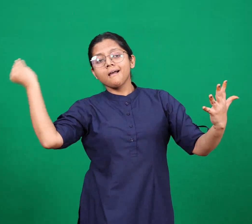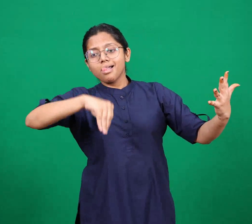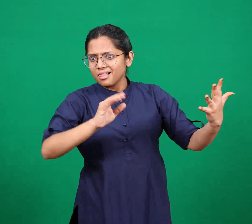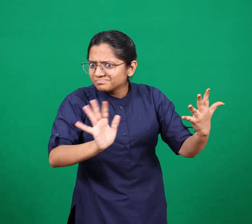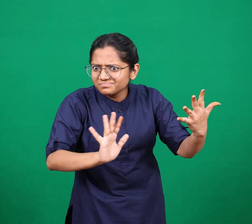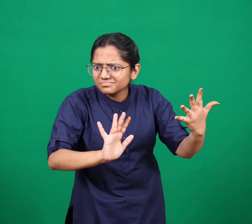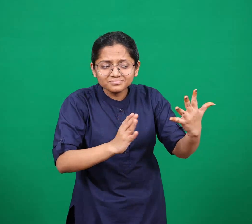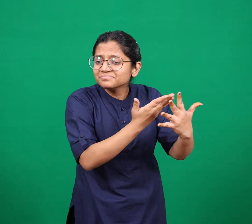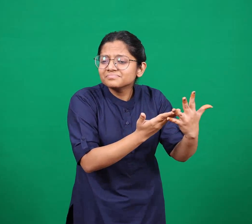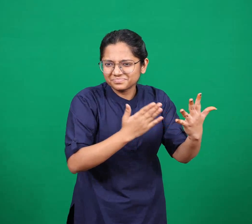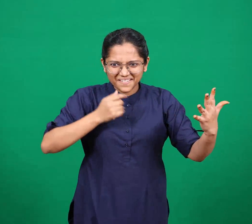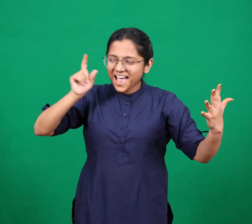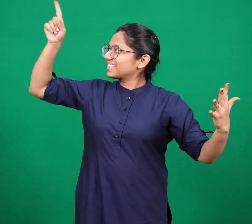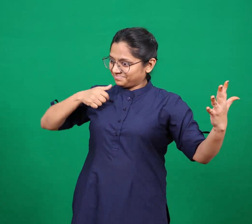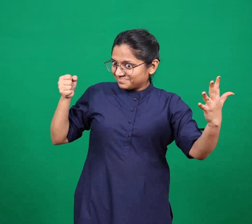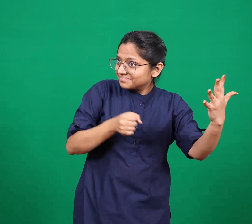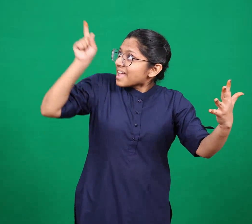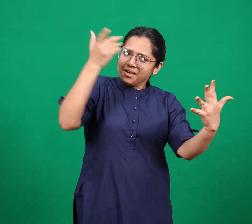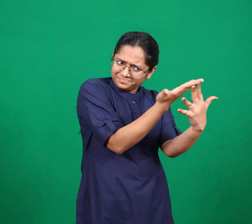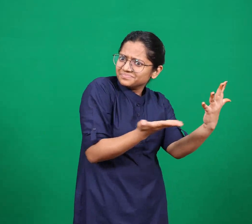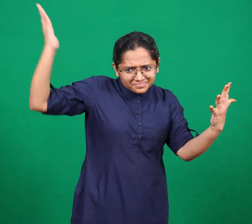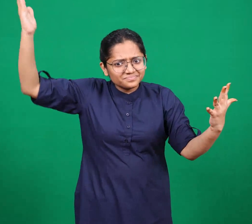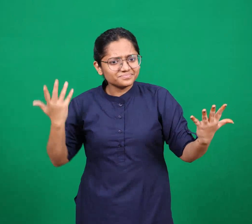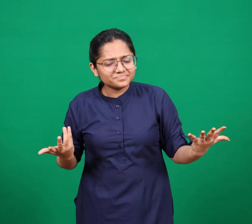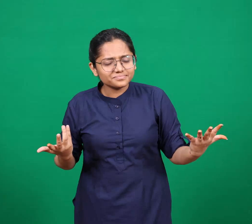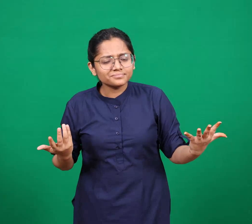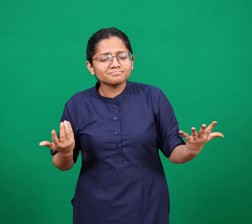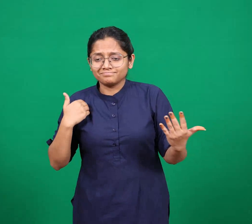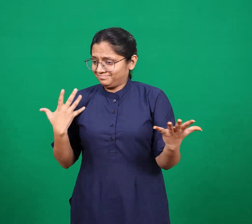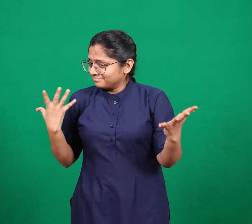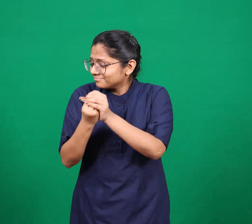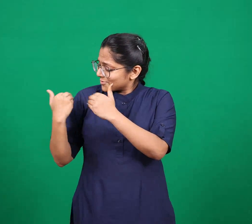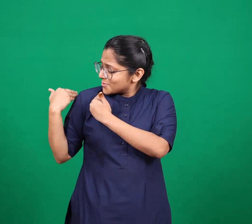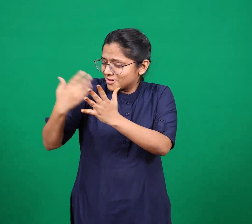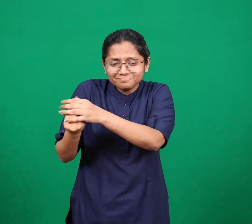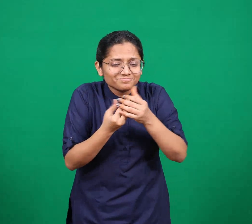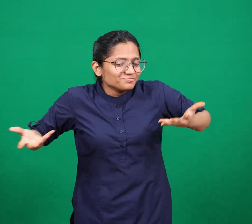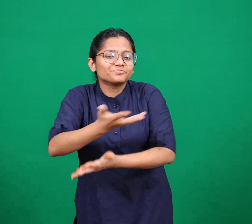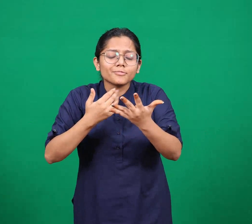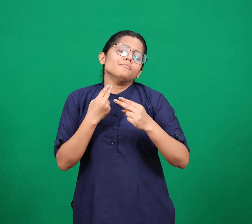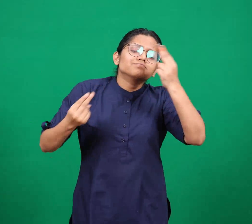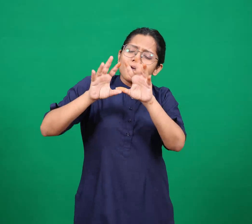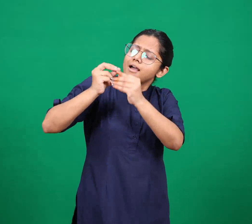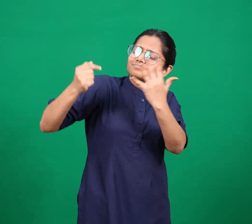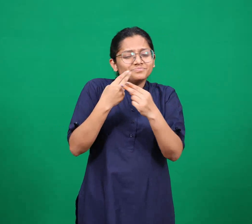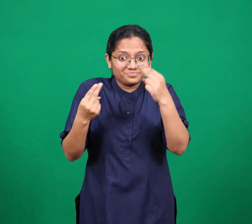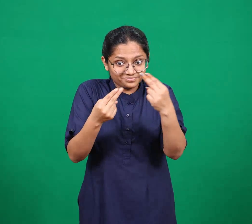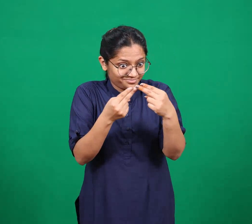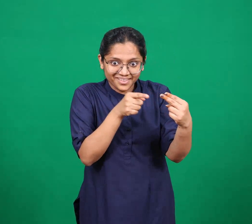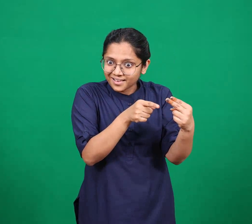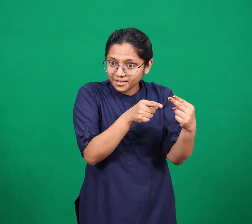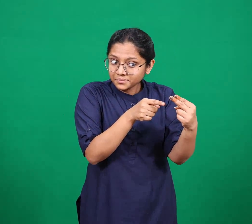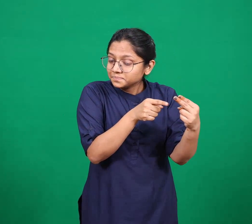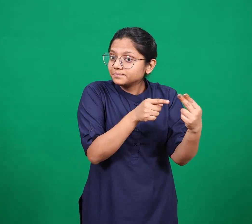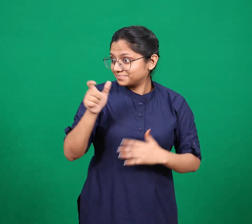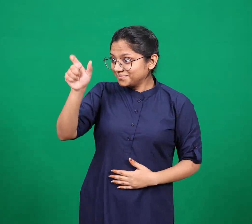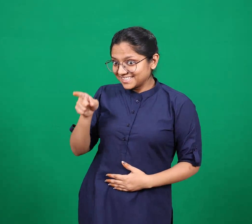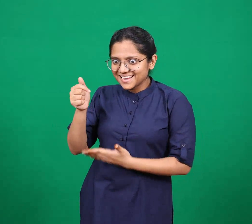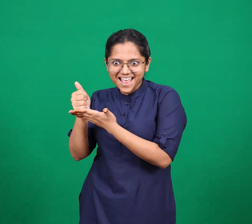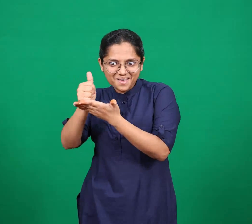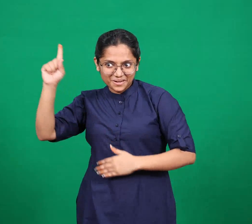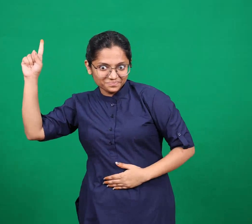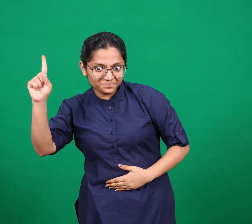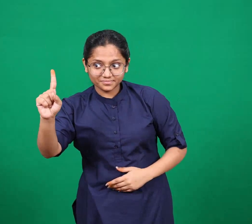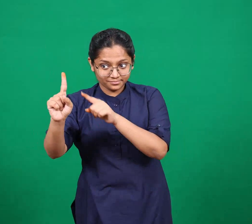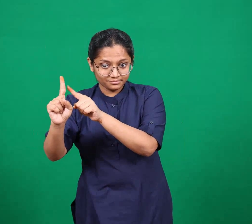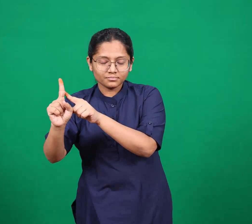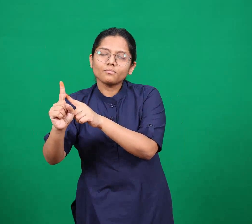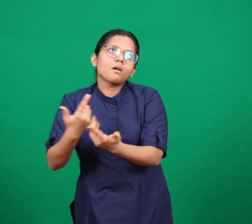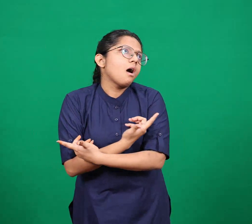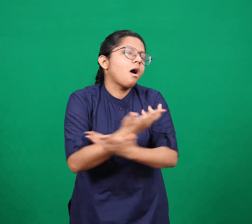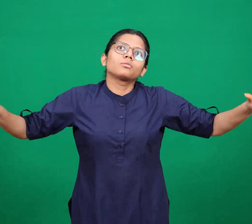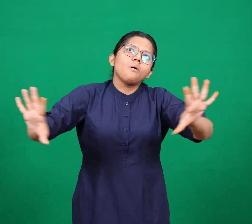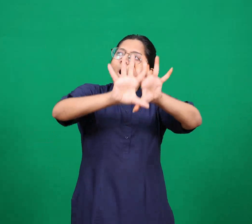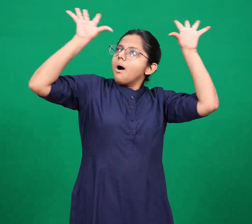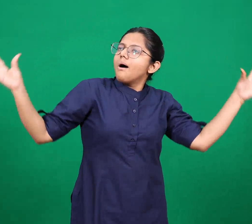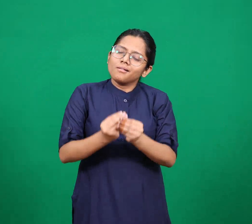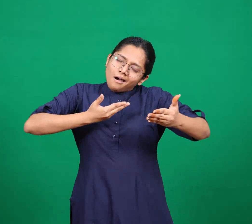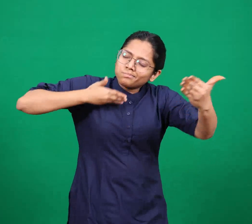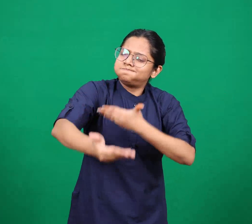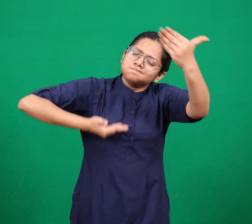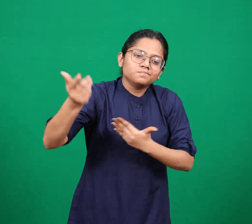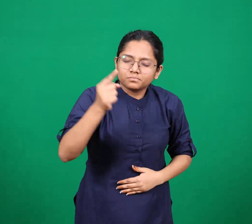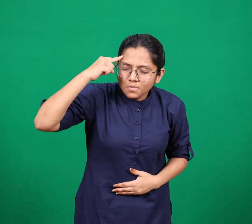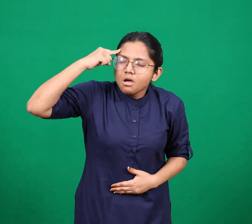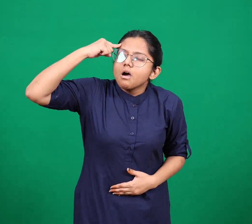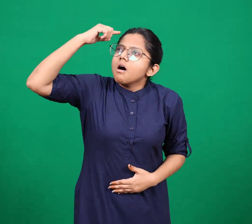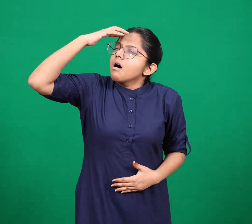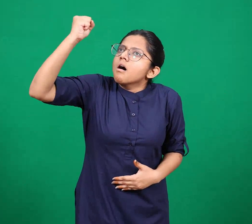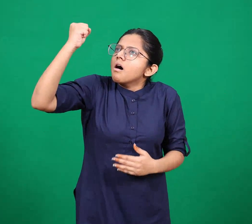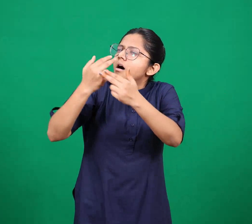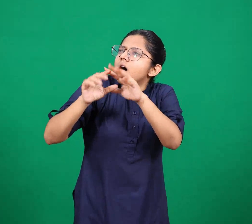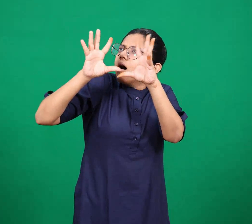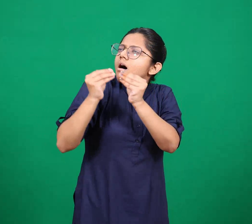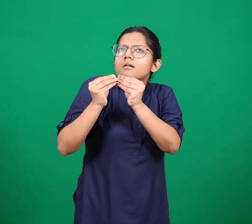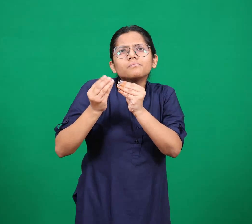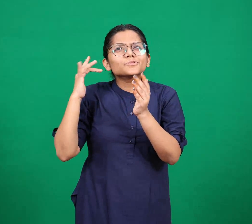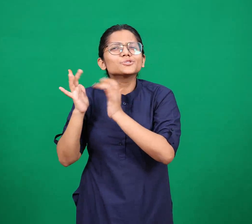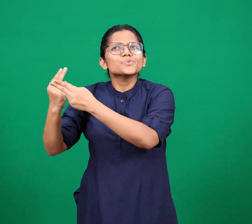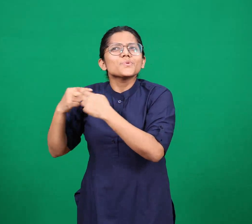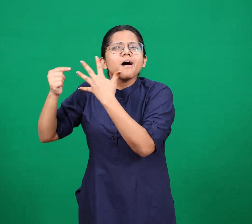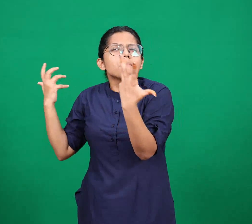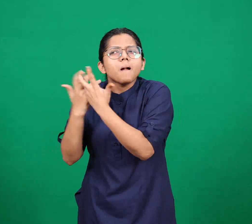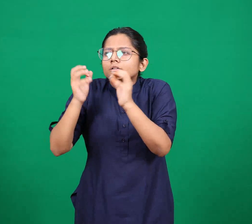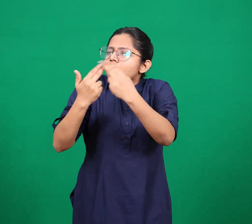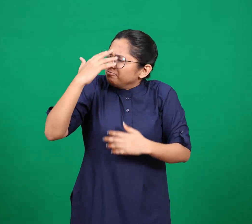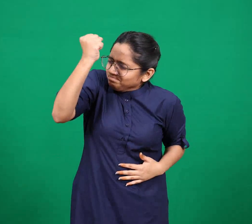The word that you hear is not My own, but it is from the Father who sent Me. All this I have spoken to you while I am still with you.